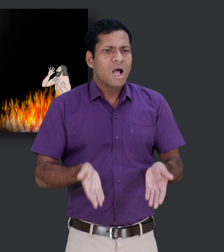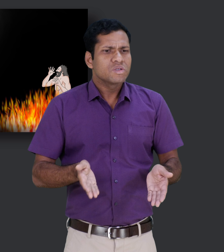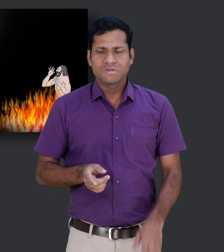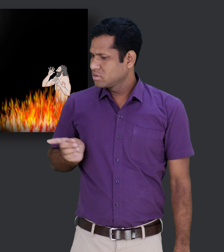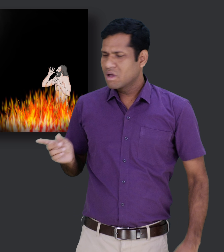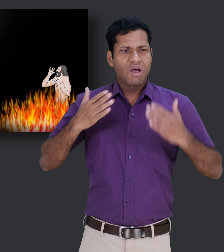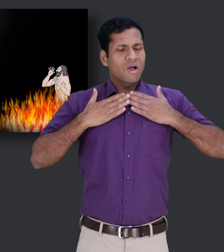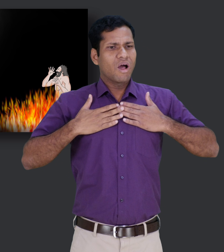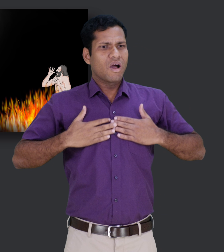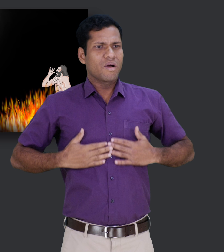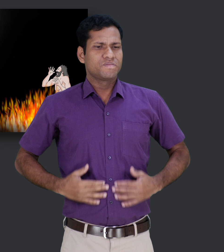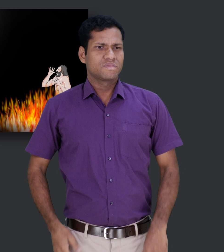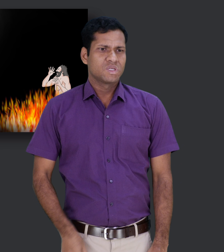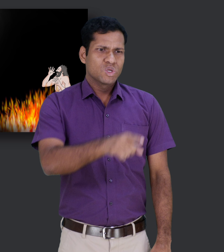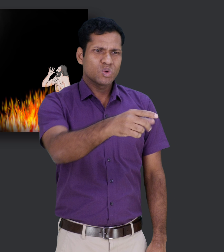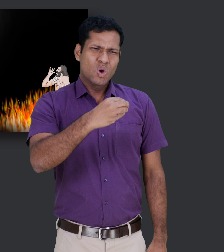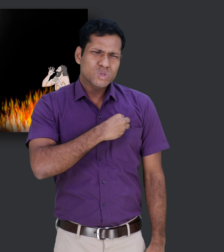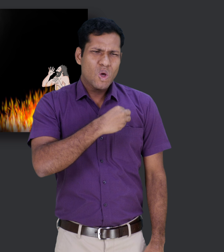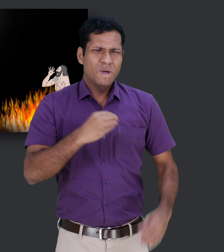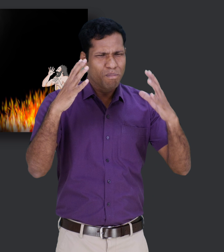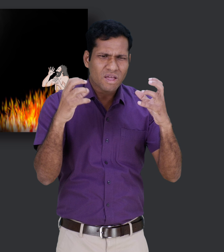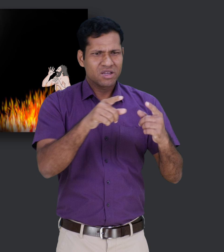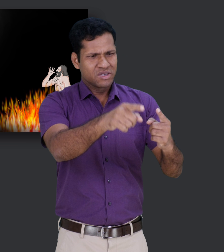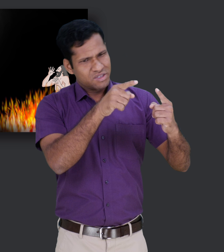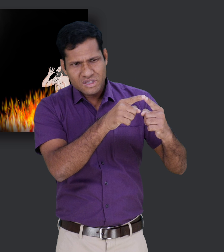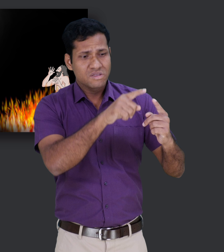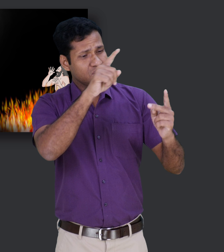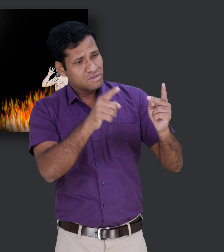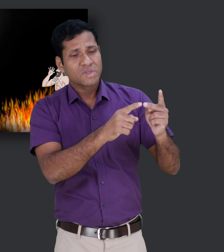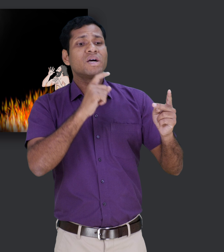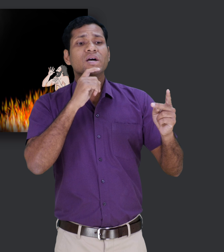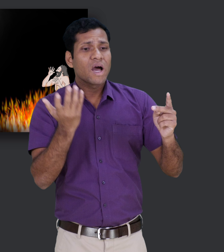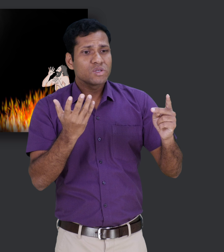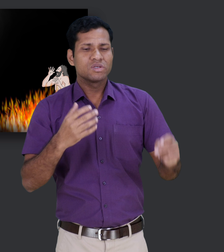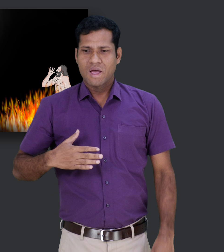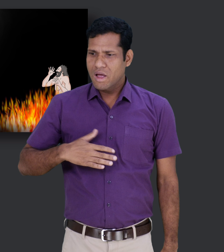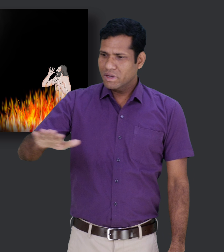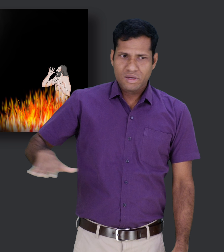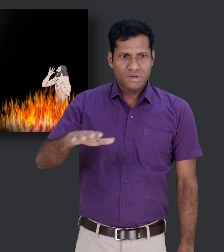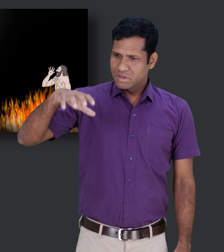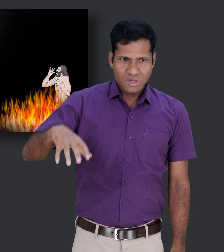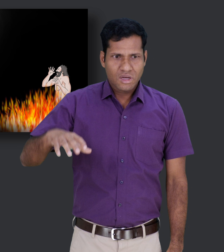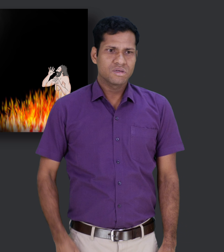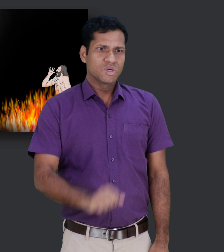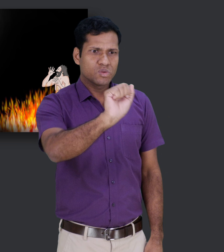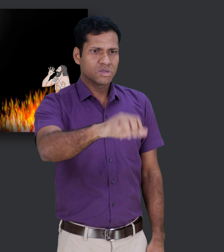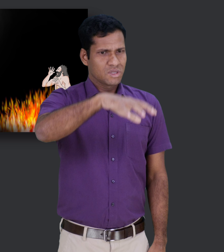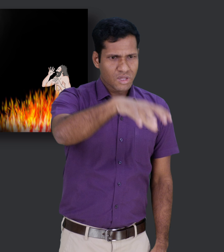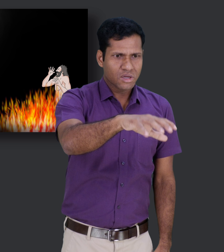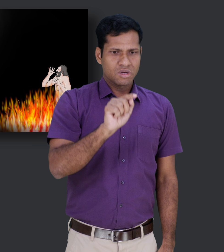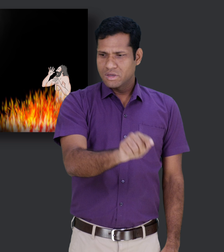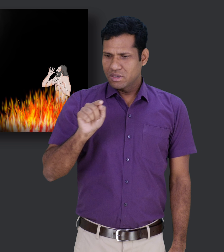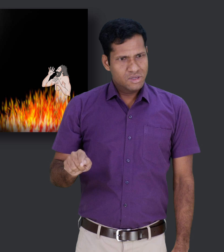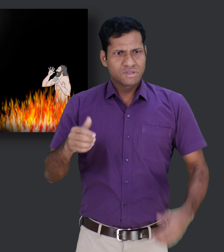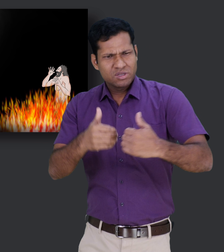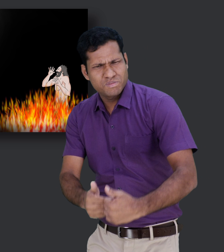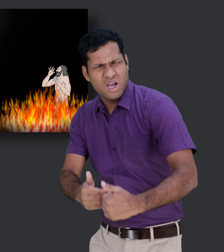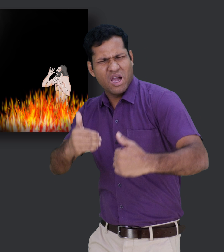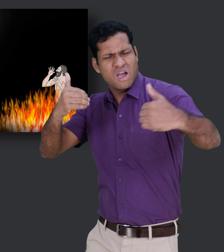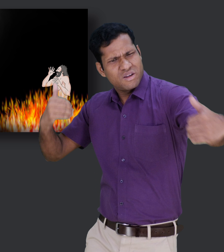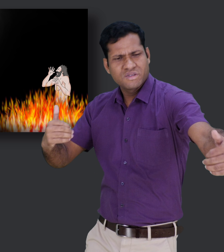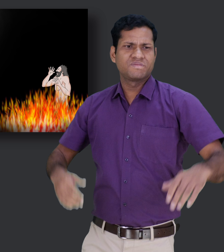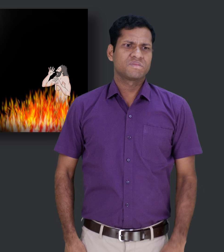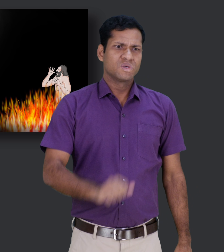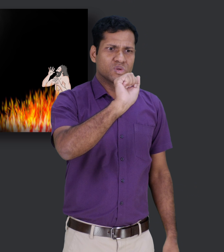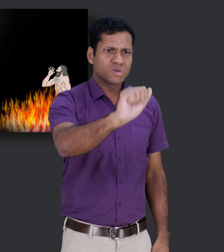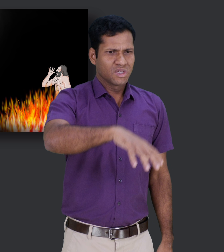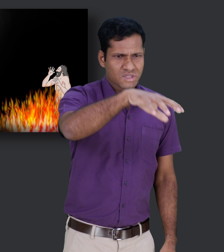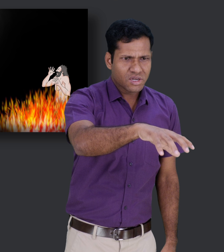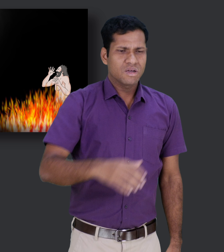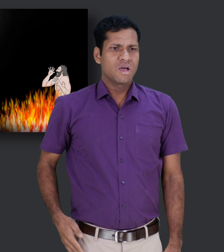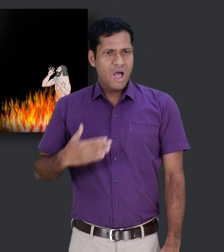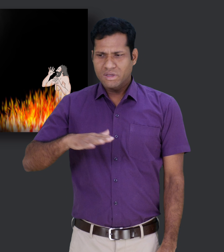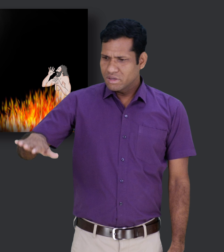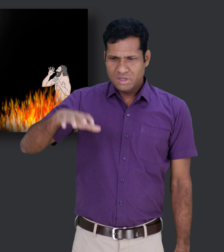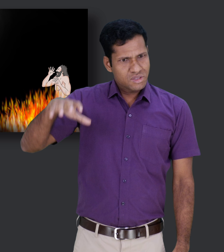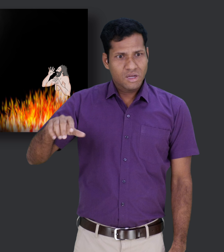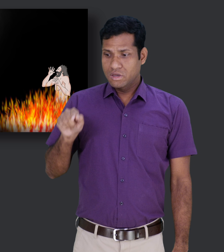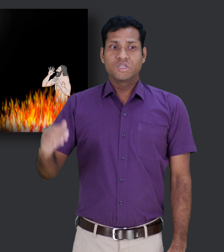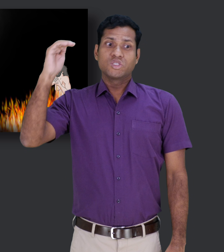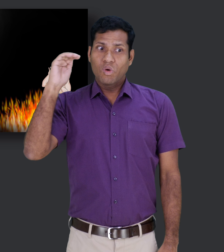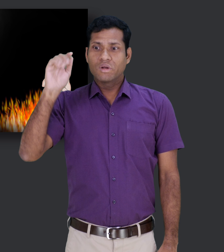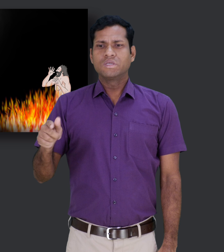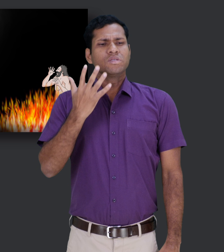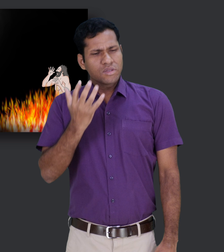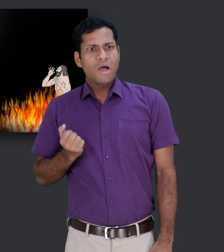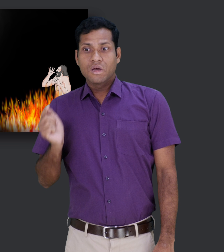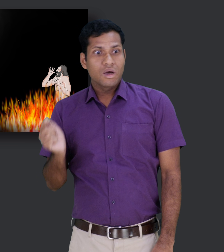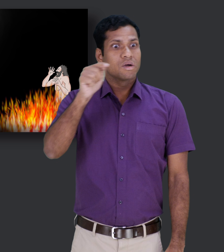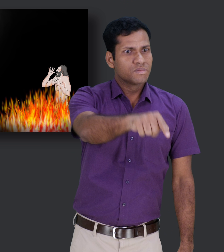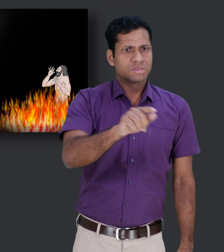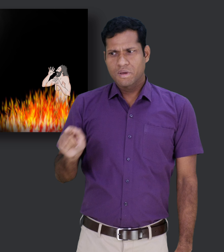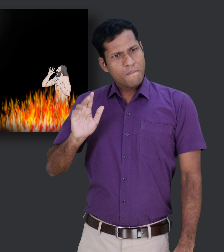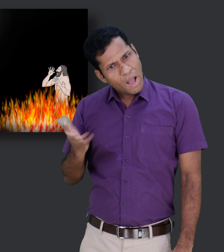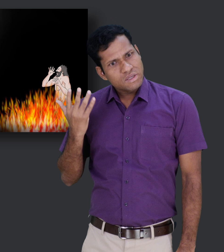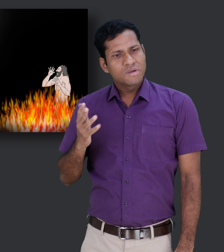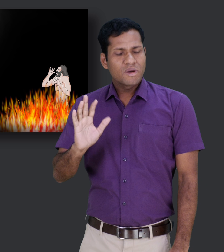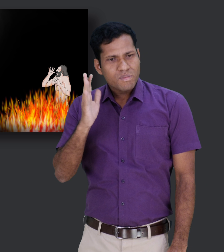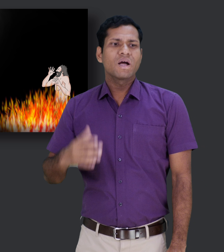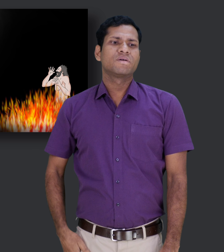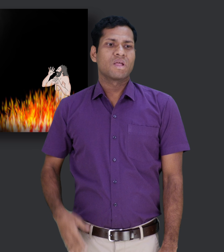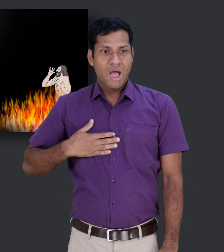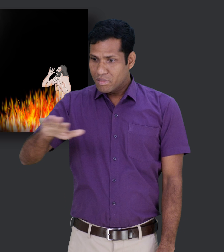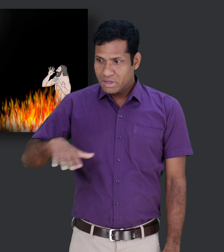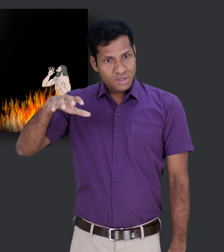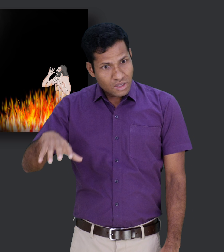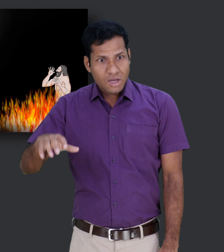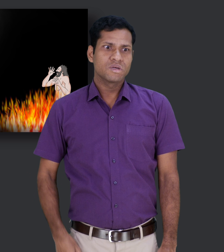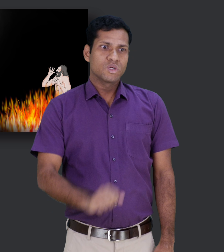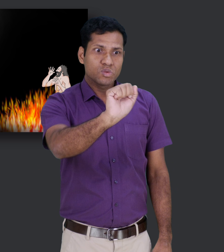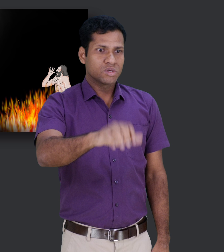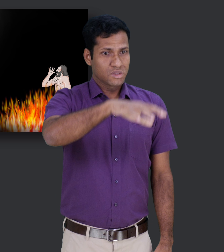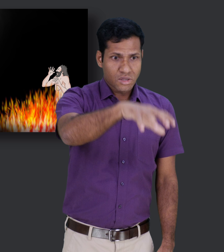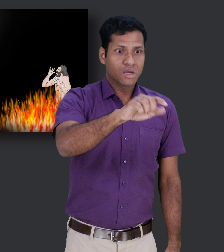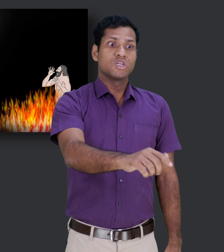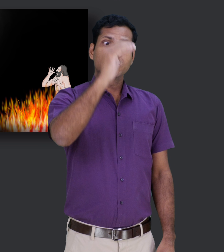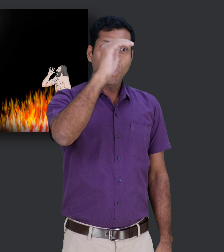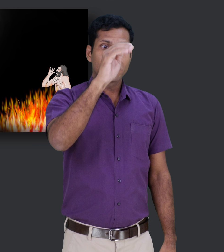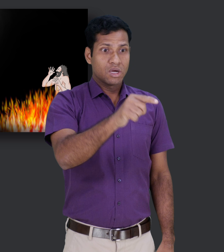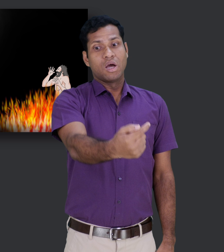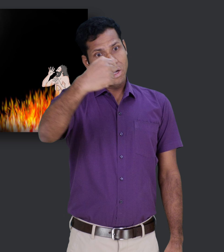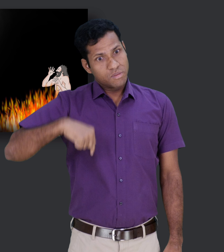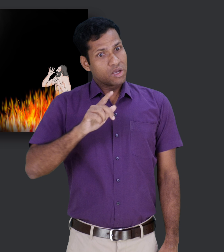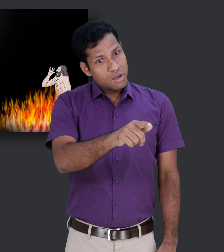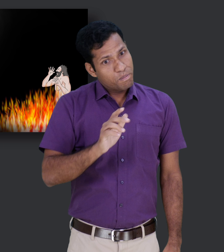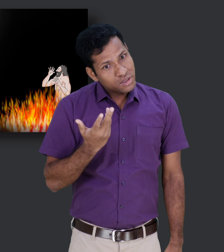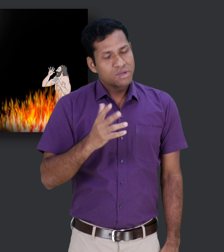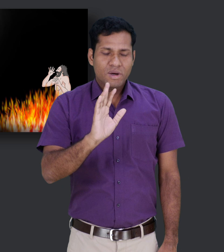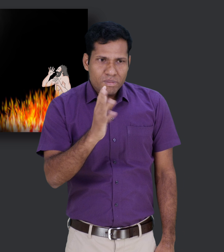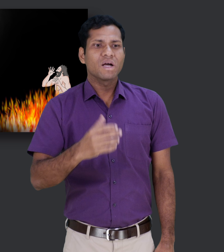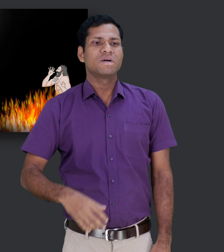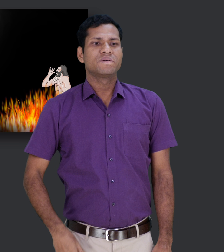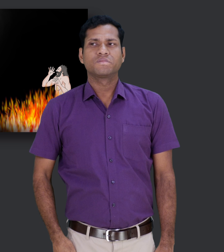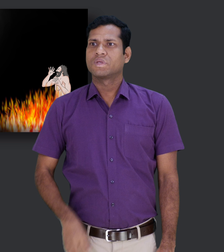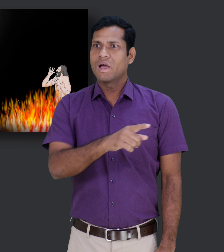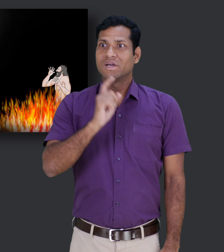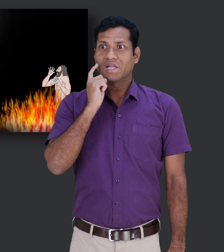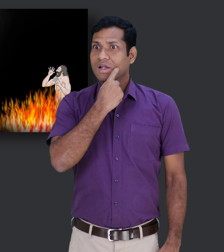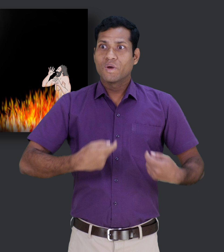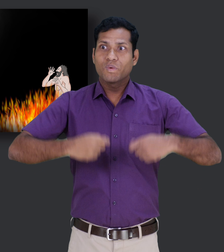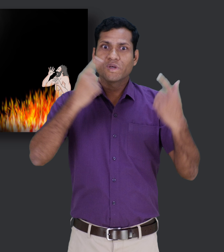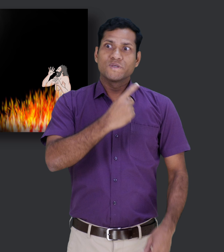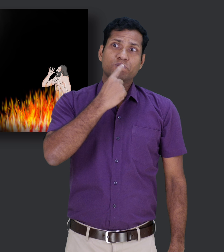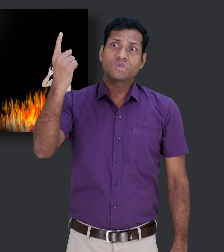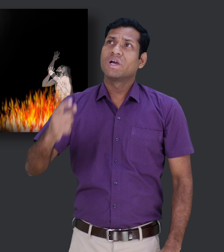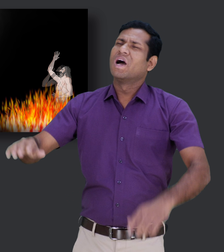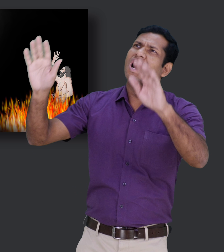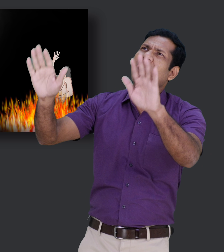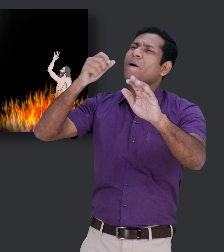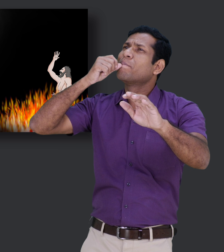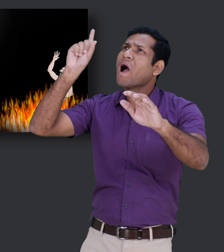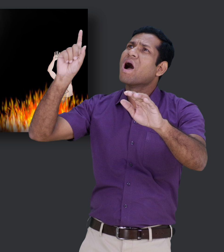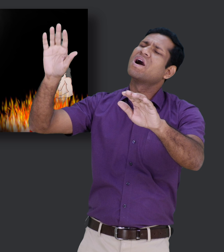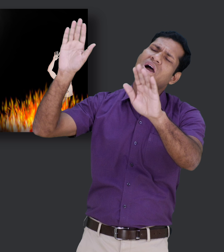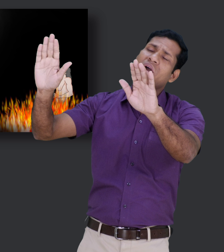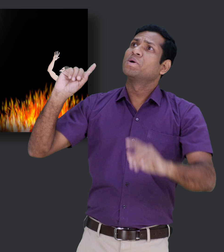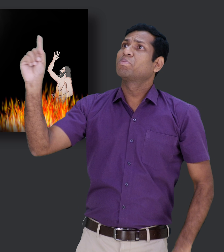And besides all this, a great chasm has been fixed between us and you, so that even those who wish cannot cross from here to you, nor can anyone cross from there to us.’